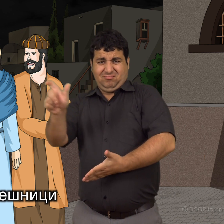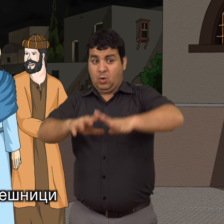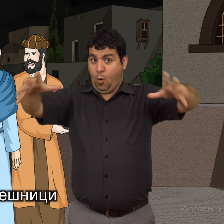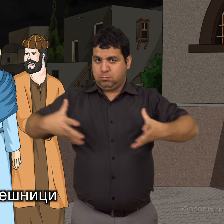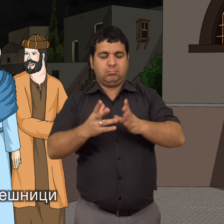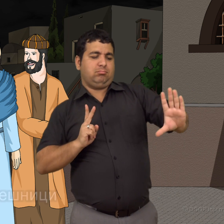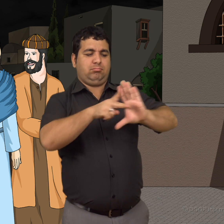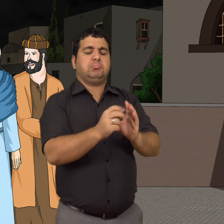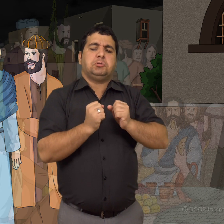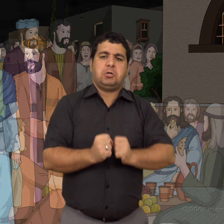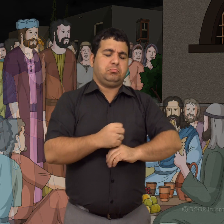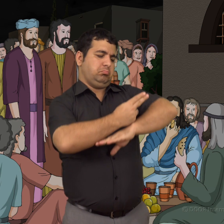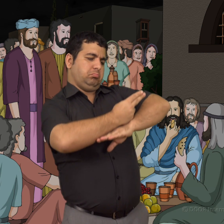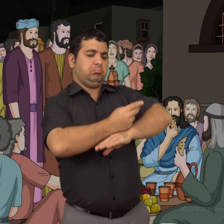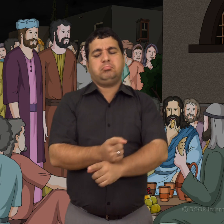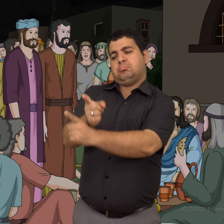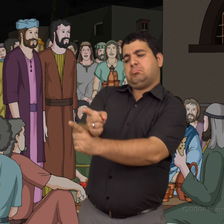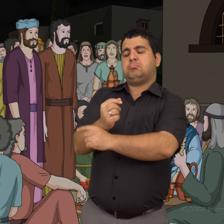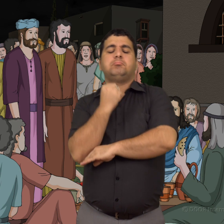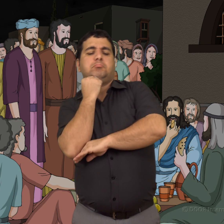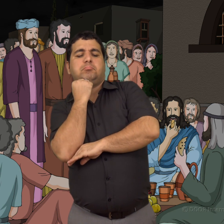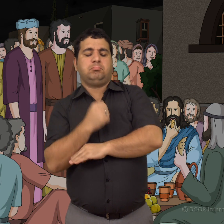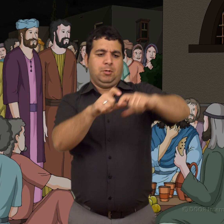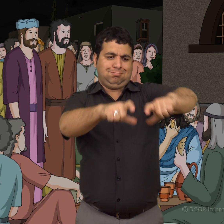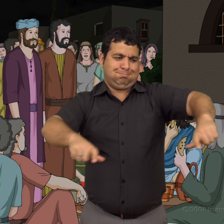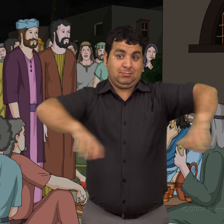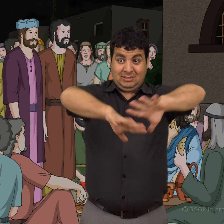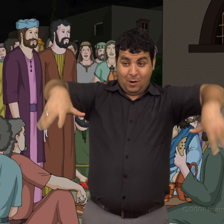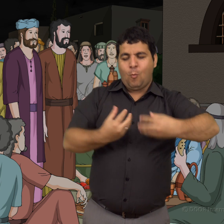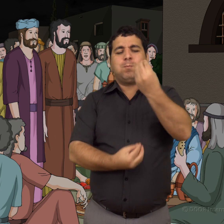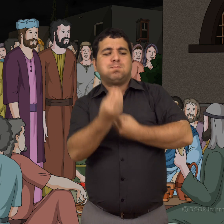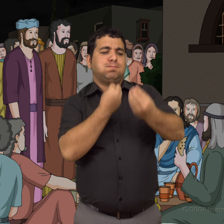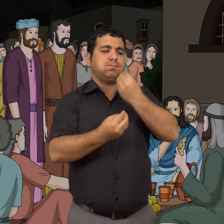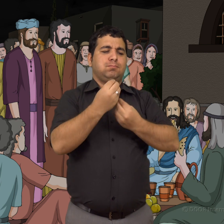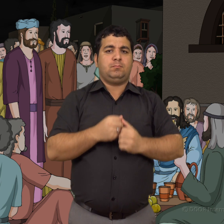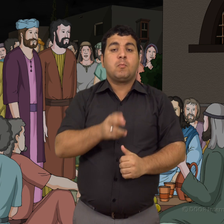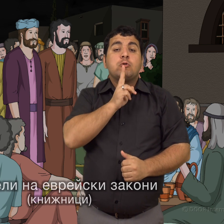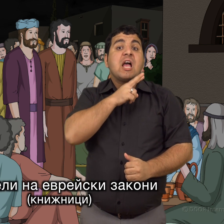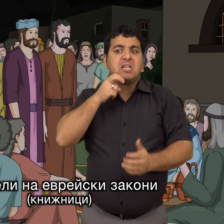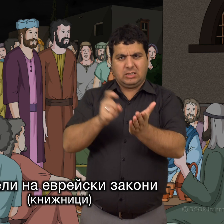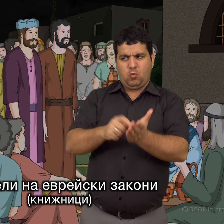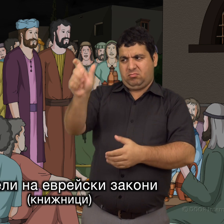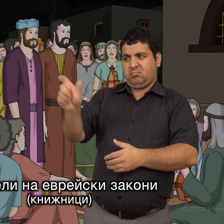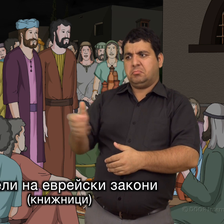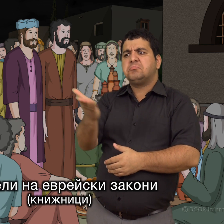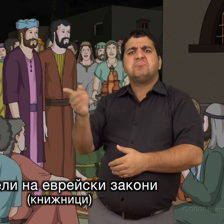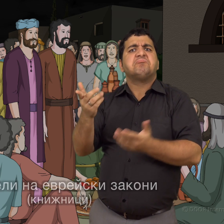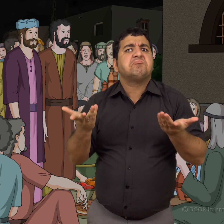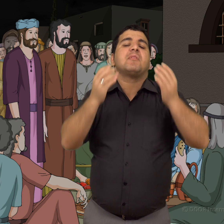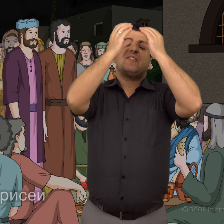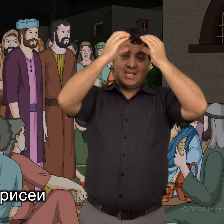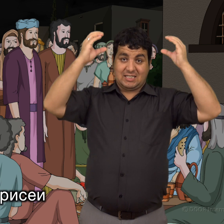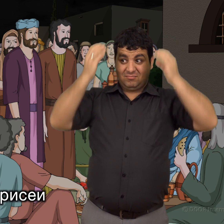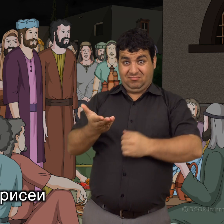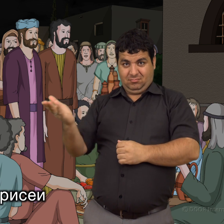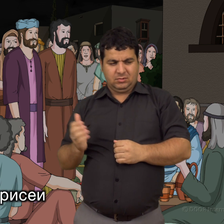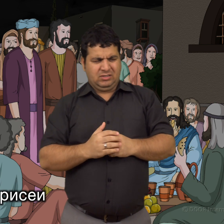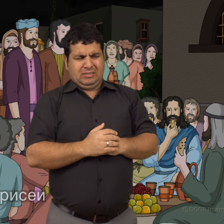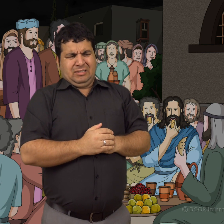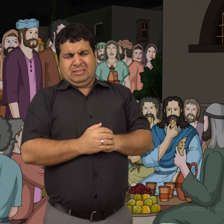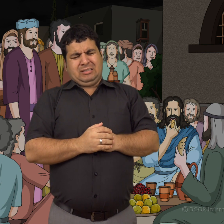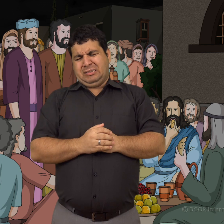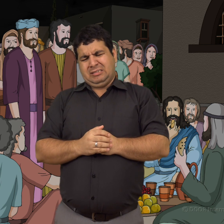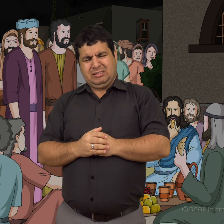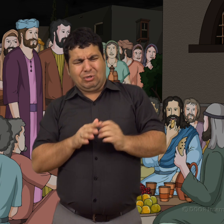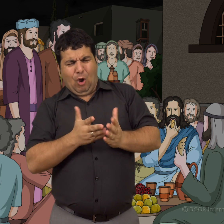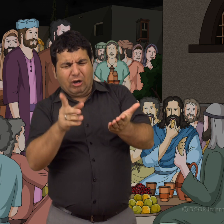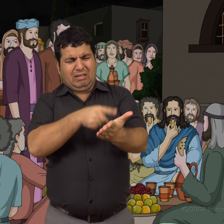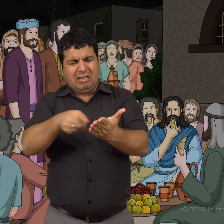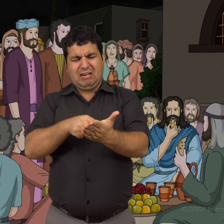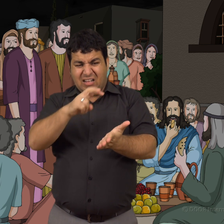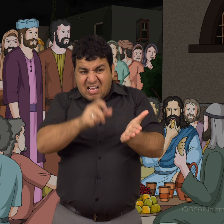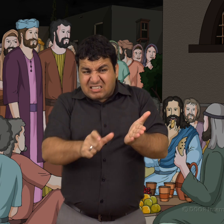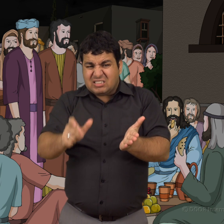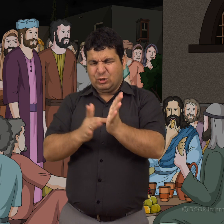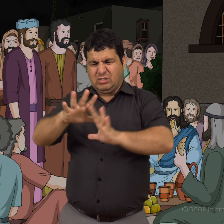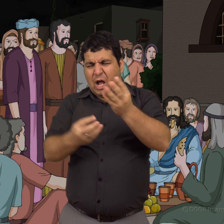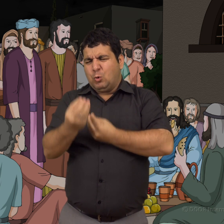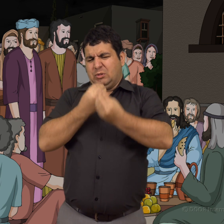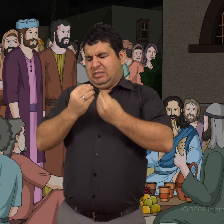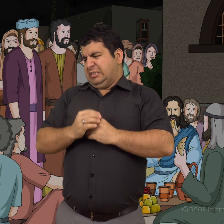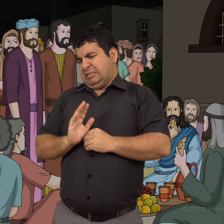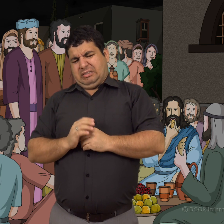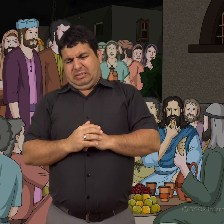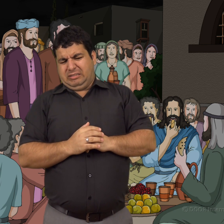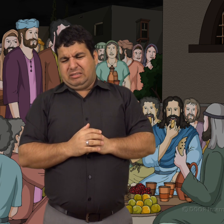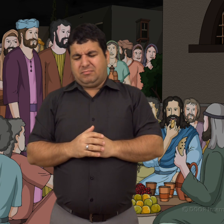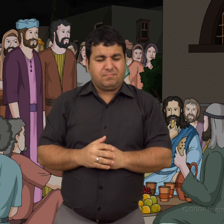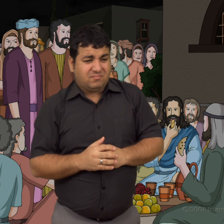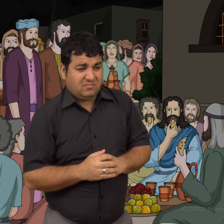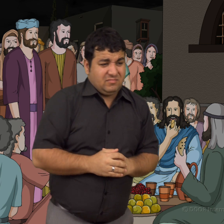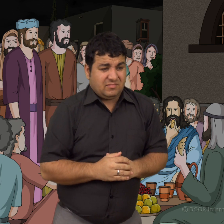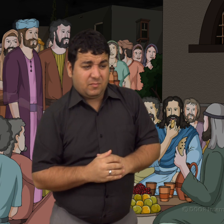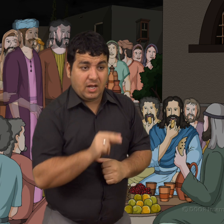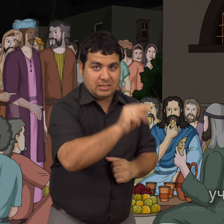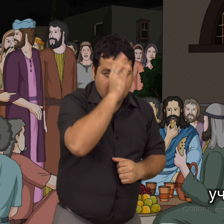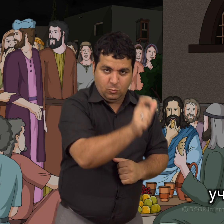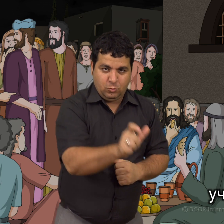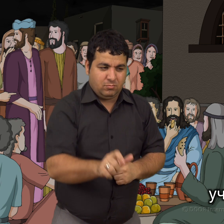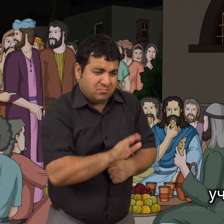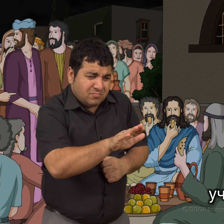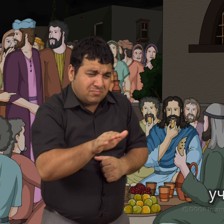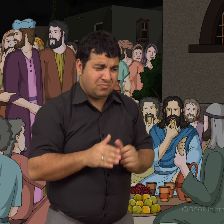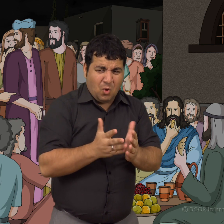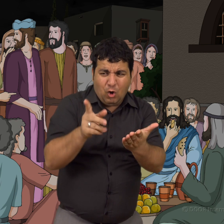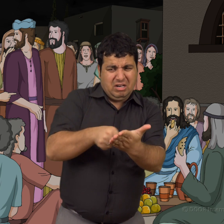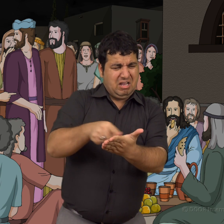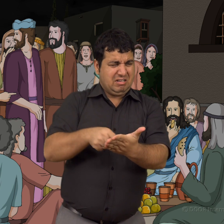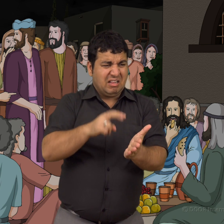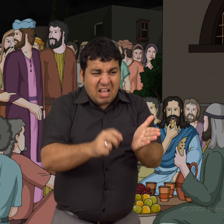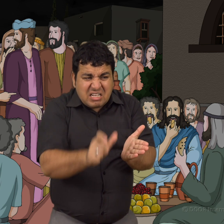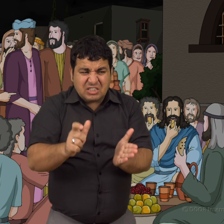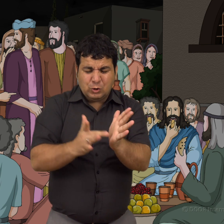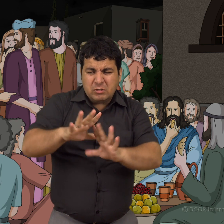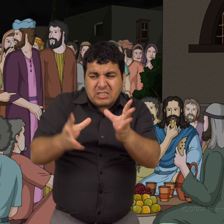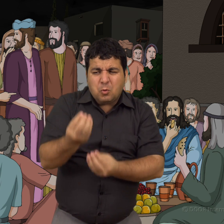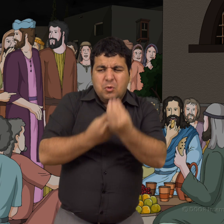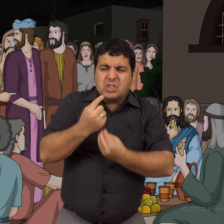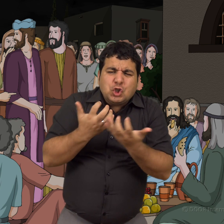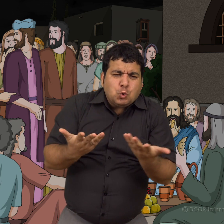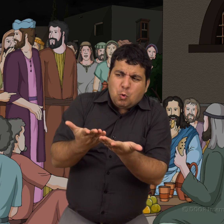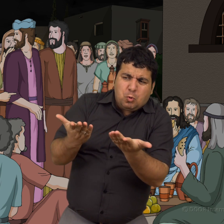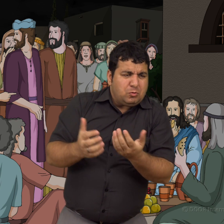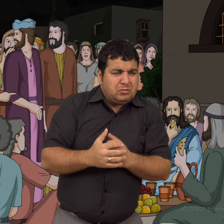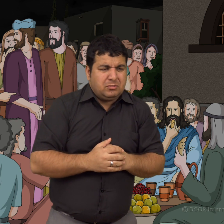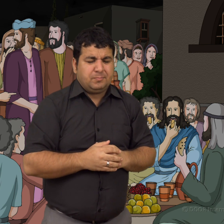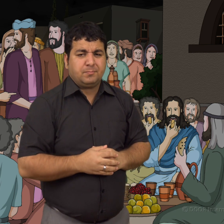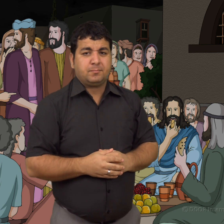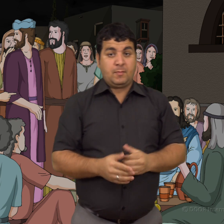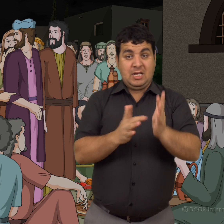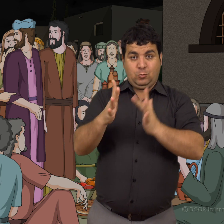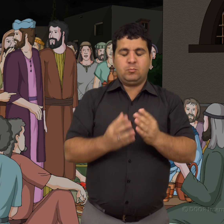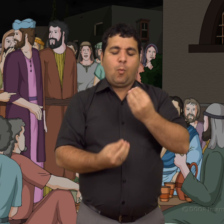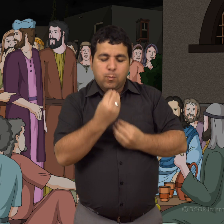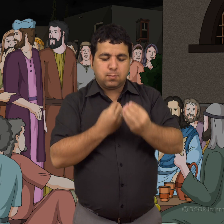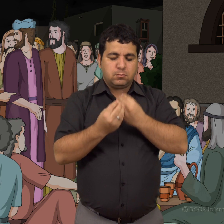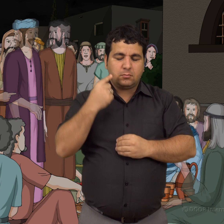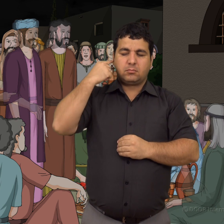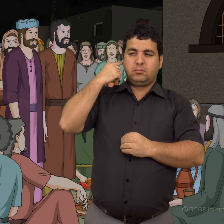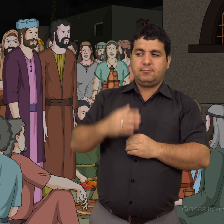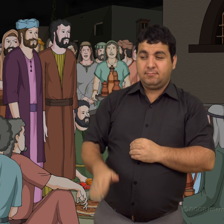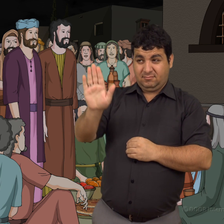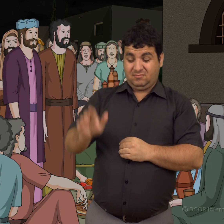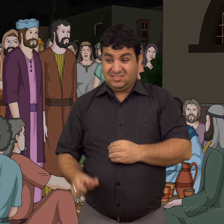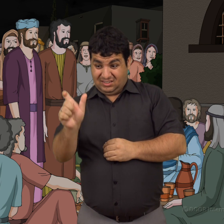When the scribes who were Pharisees saw Jesus eating with these people, they asked His disciples, “Why does He eat with tax collectors and sinners?”